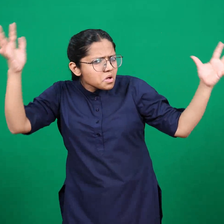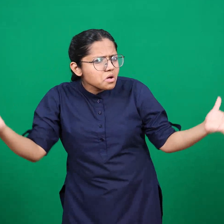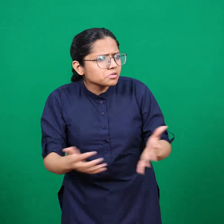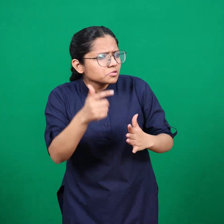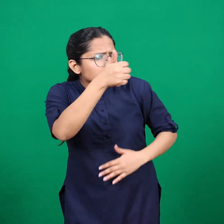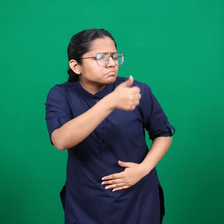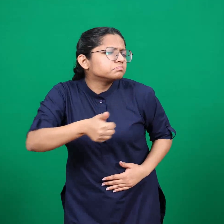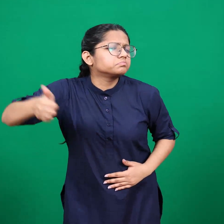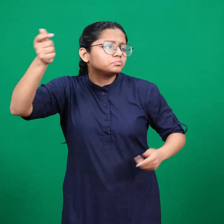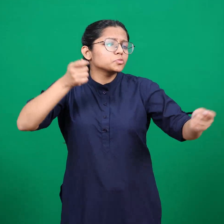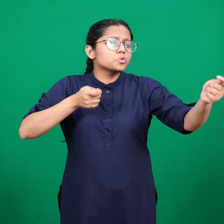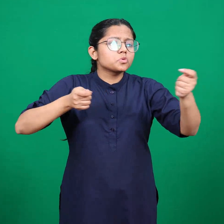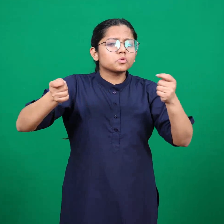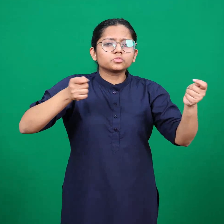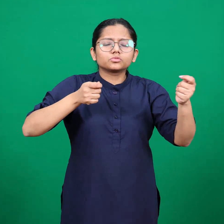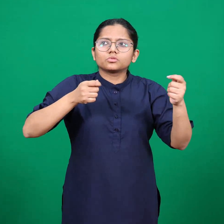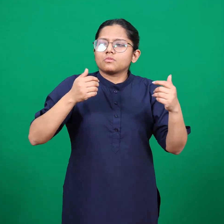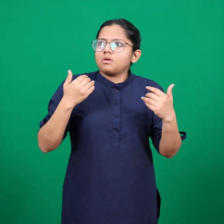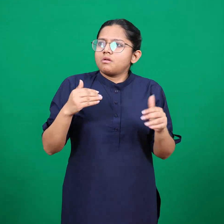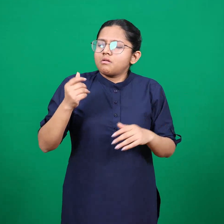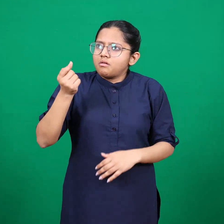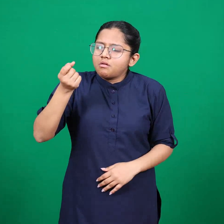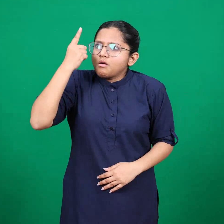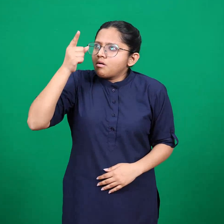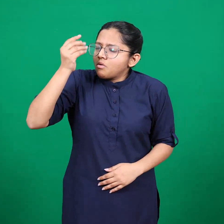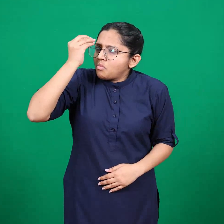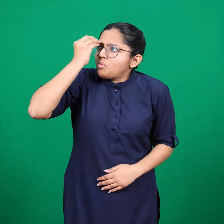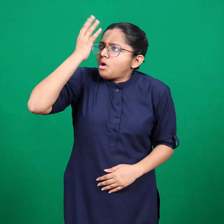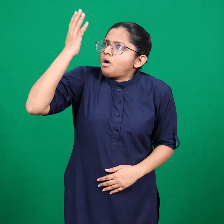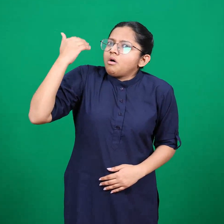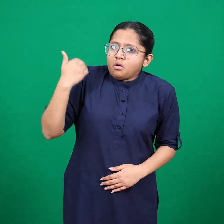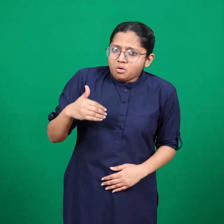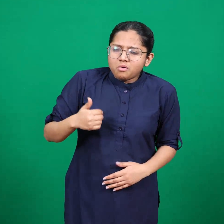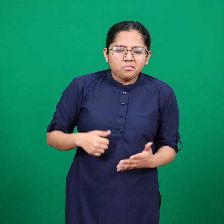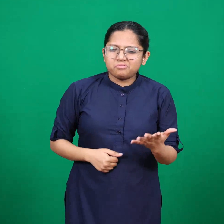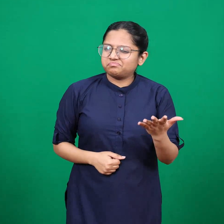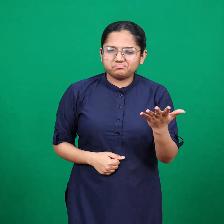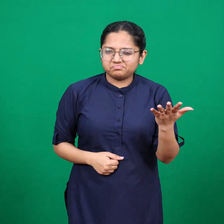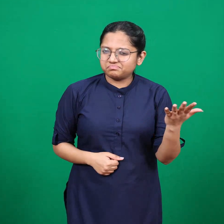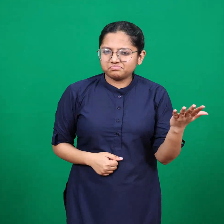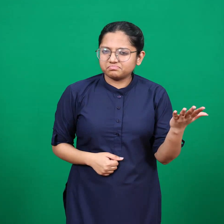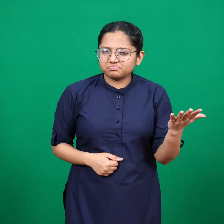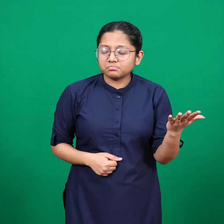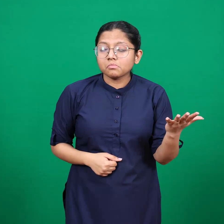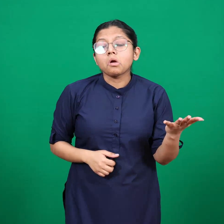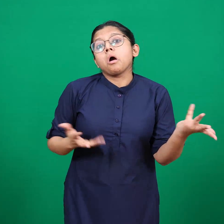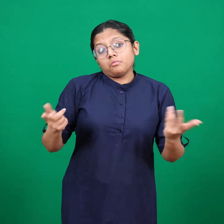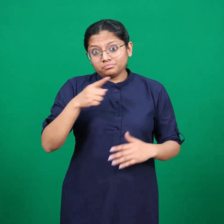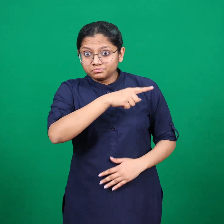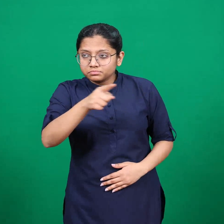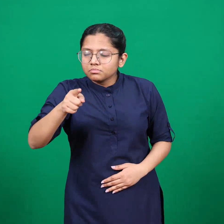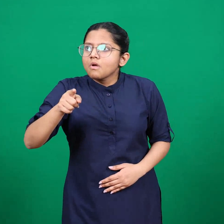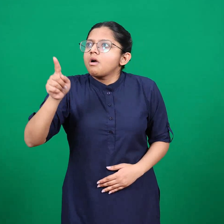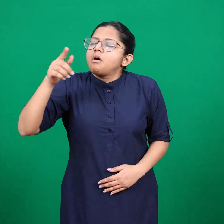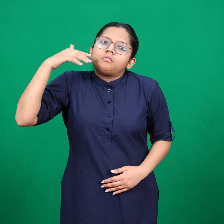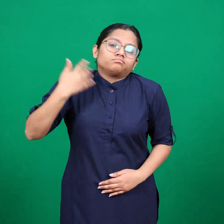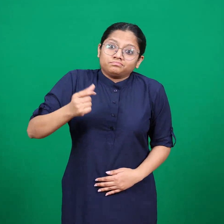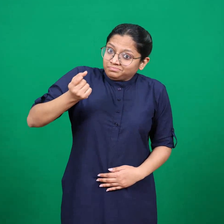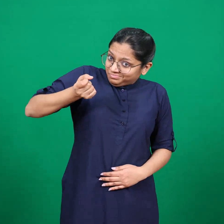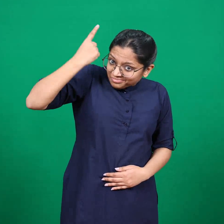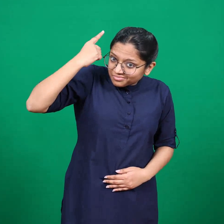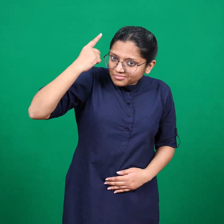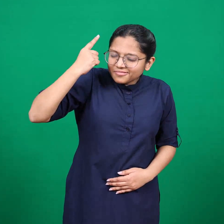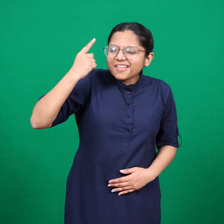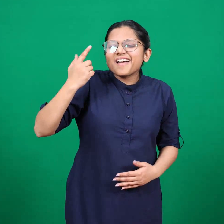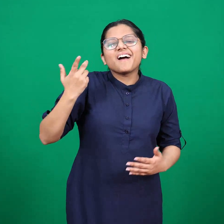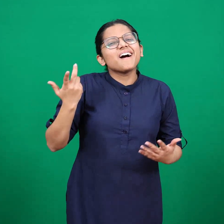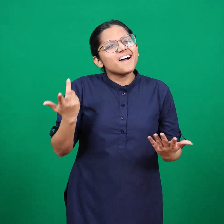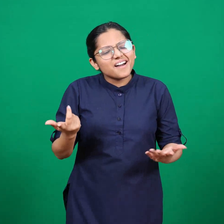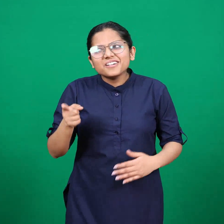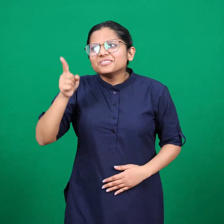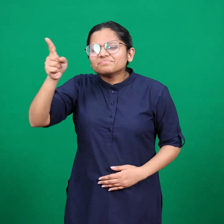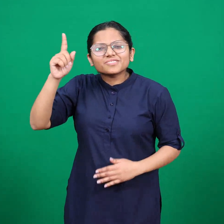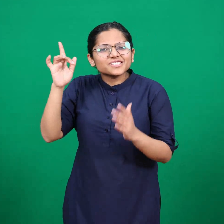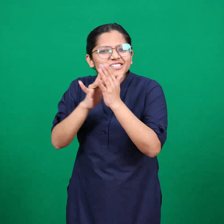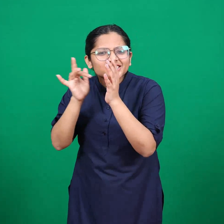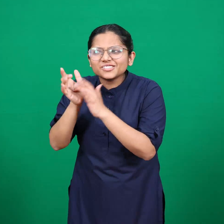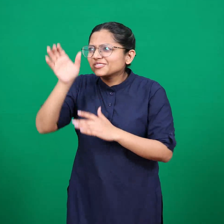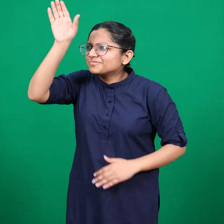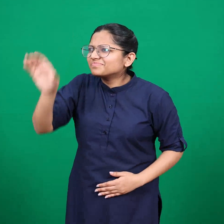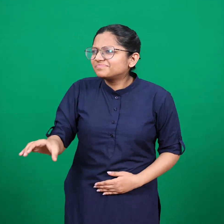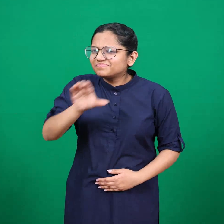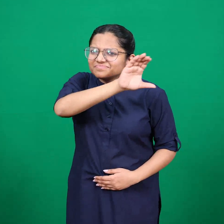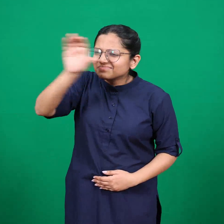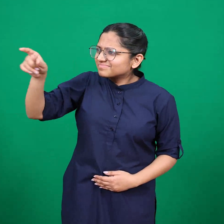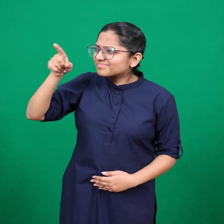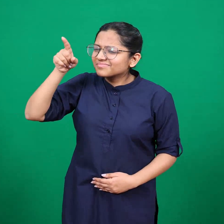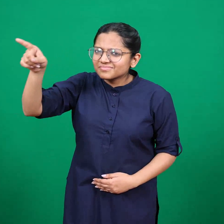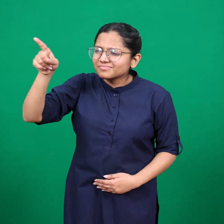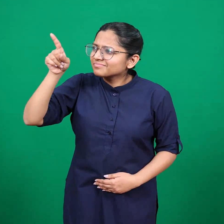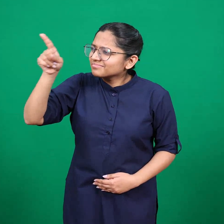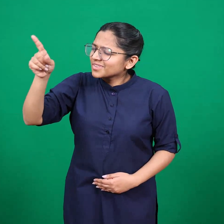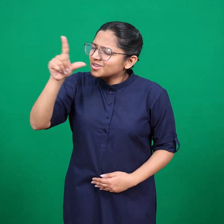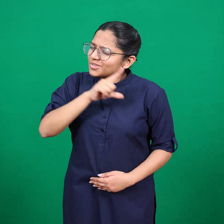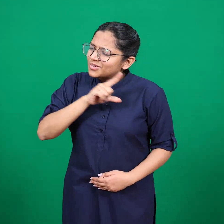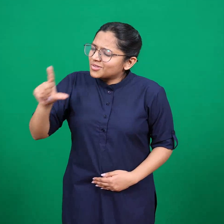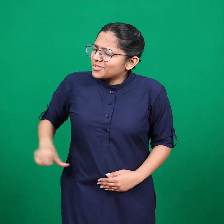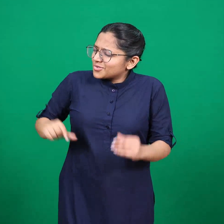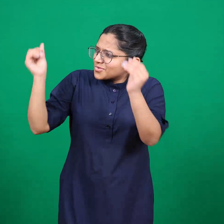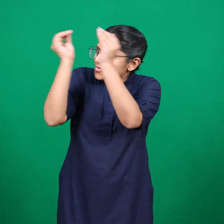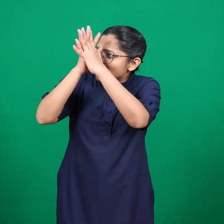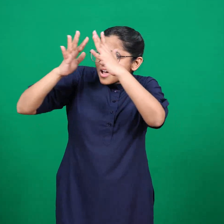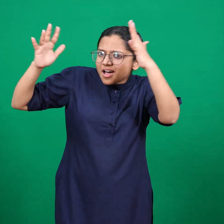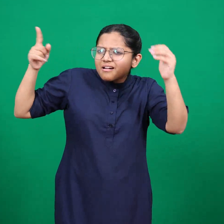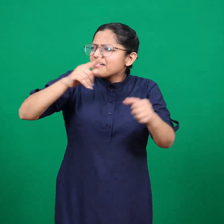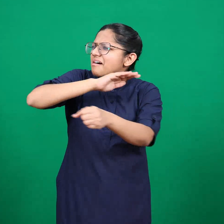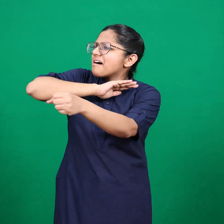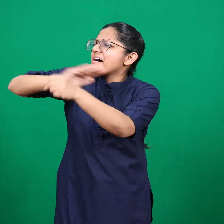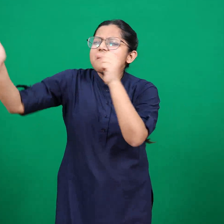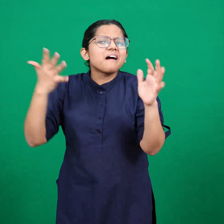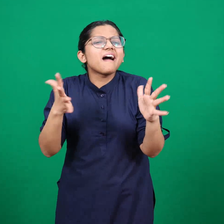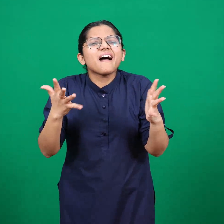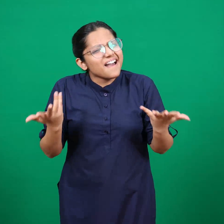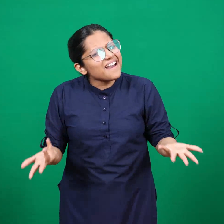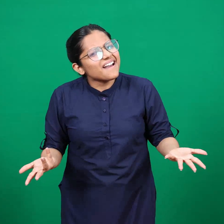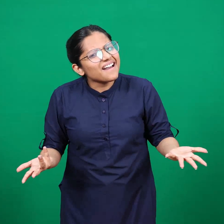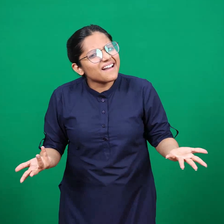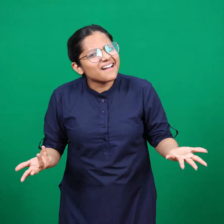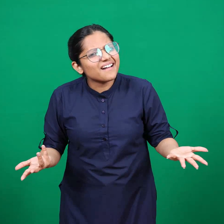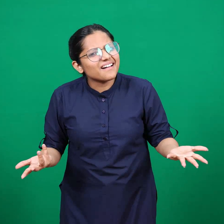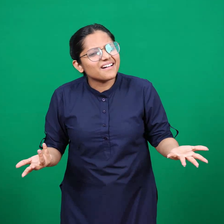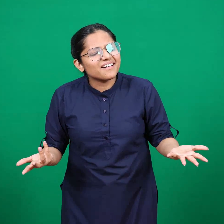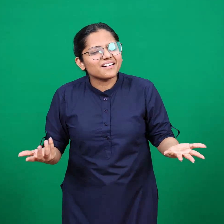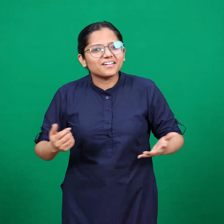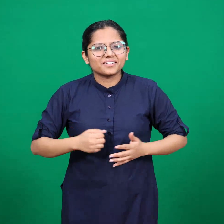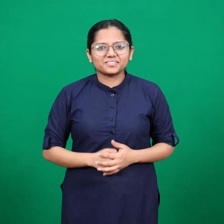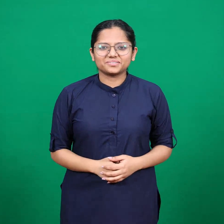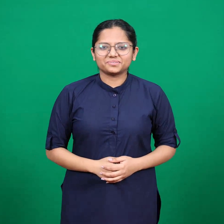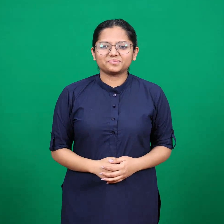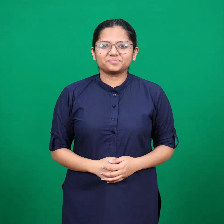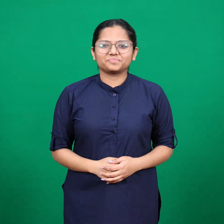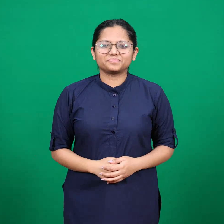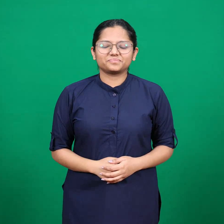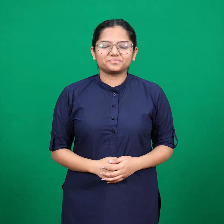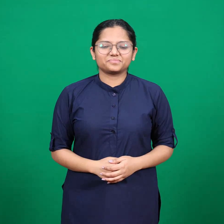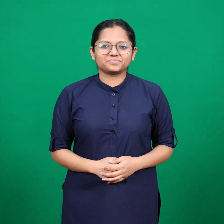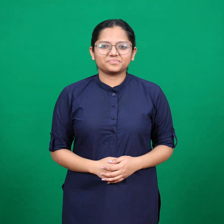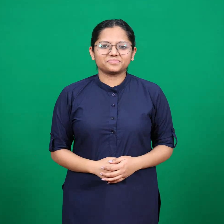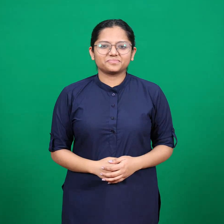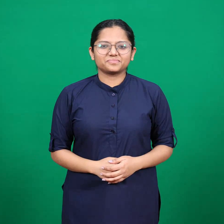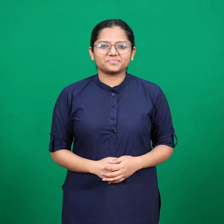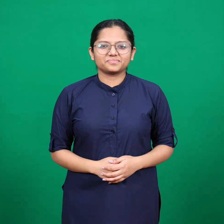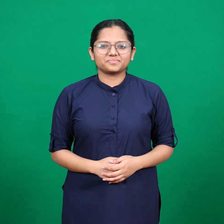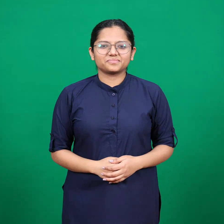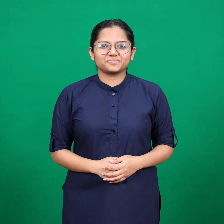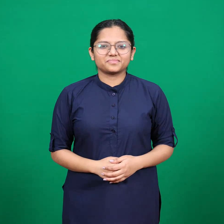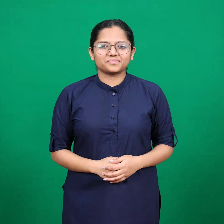For if they had, they would not have crucified the Lord of glory.